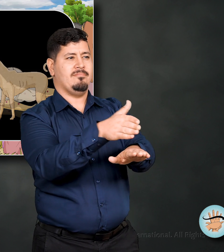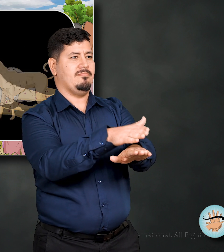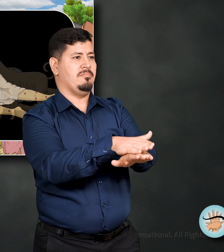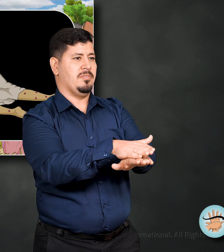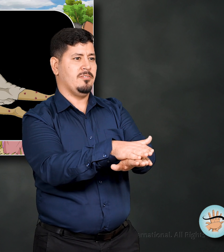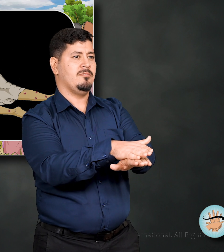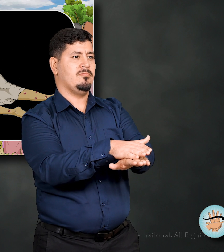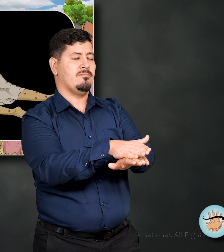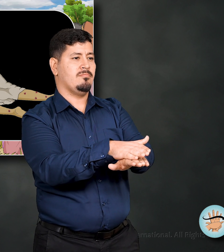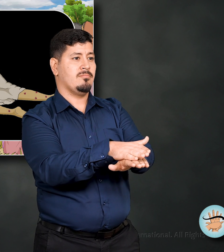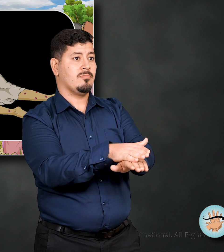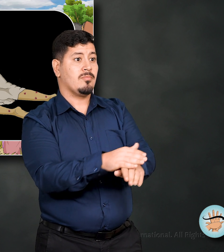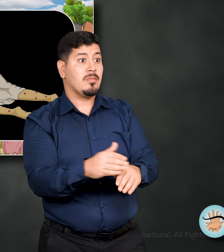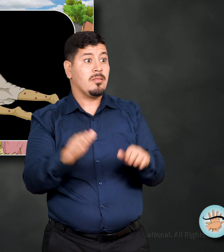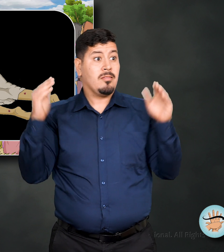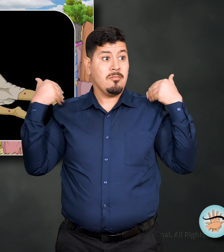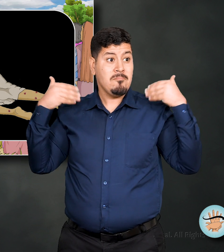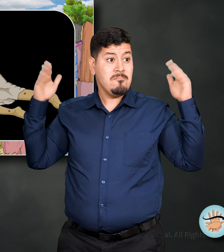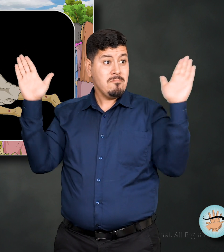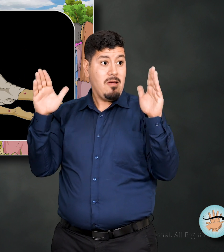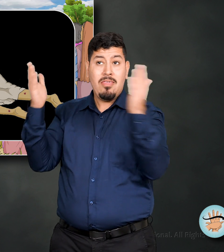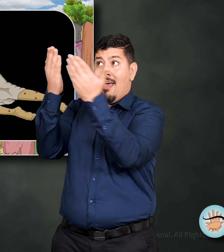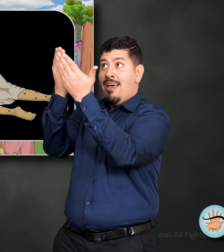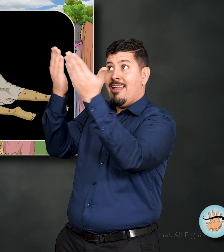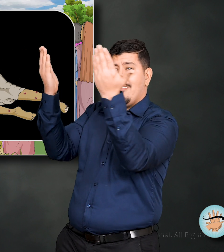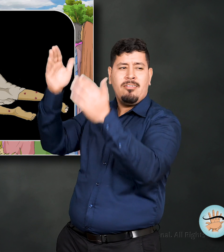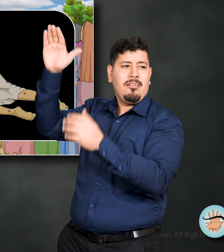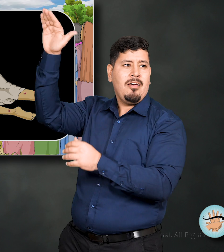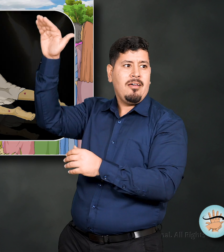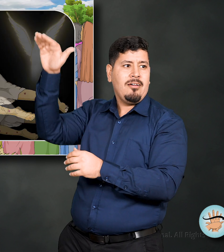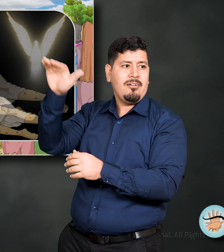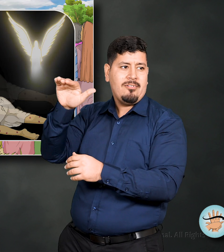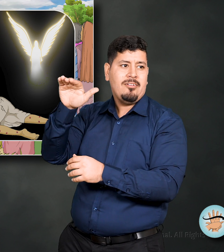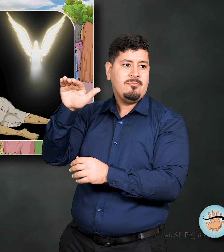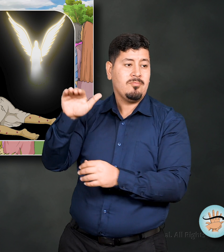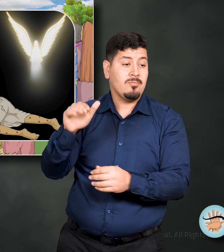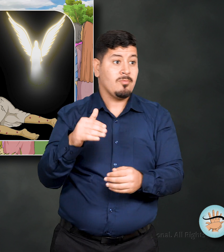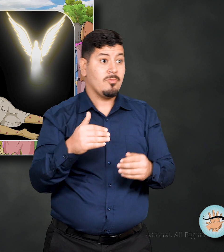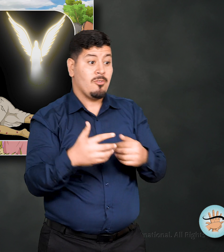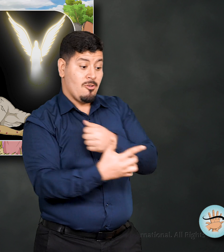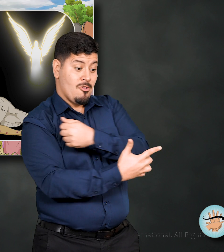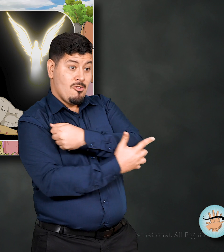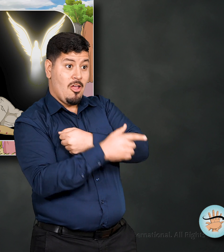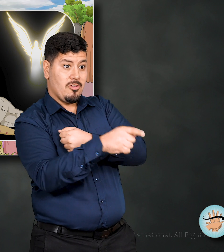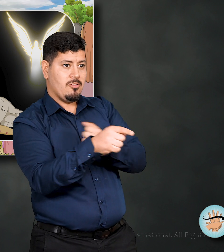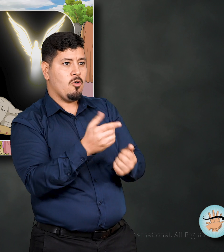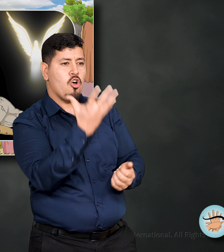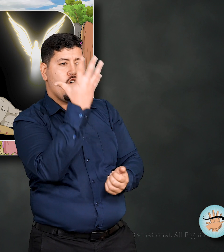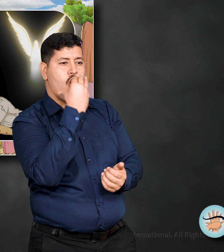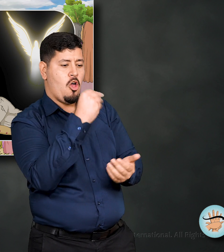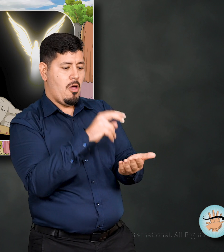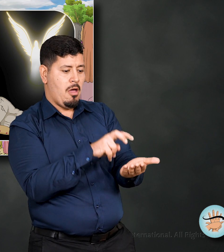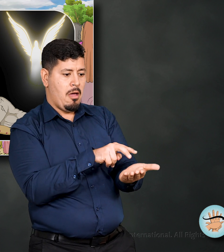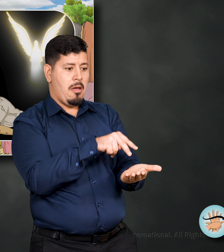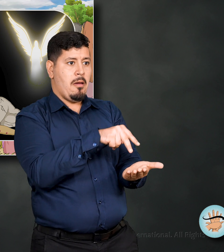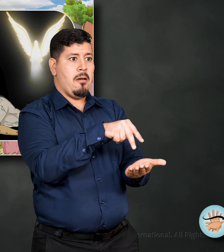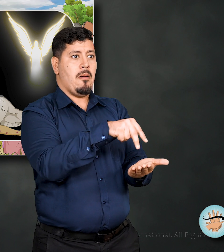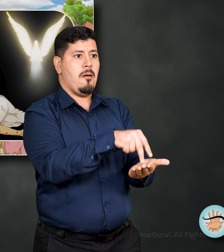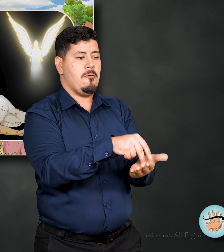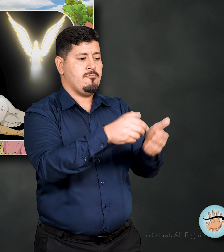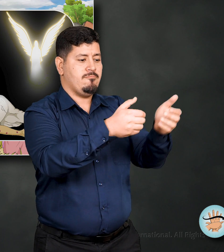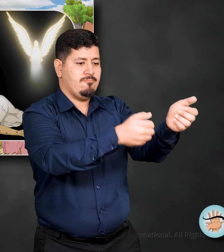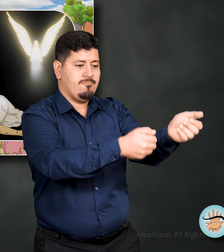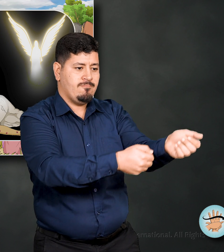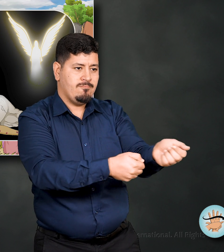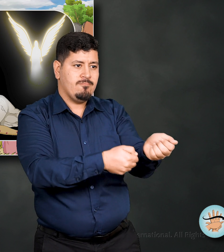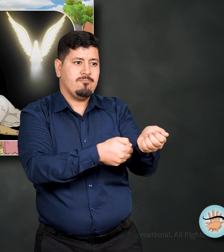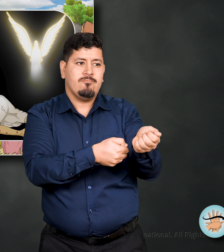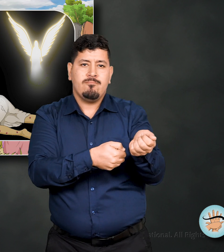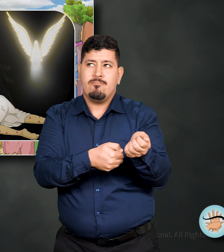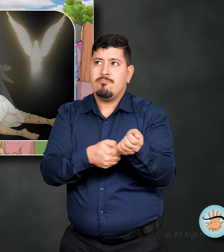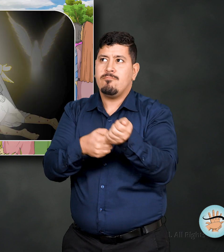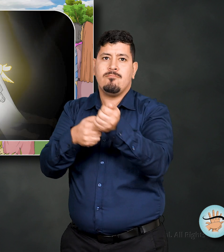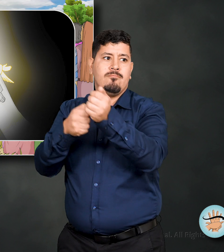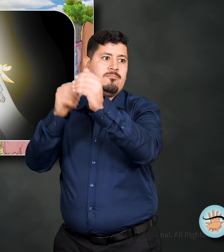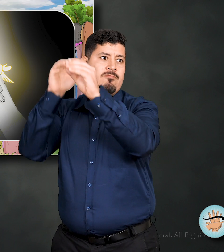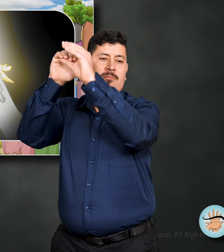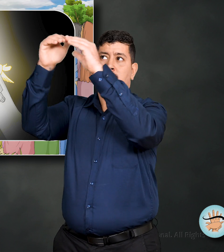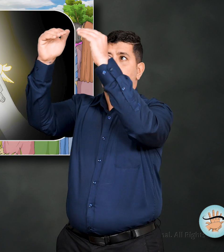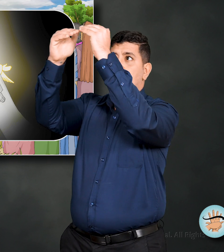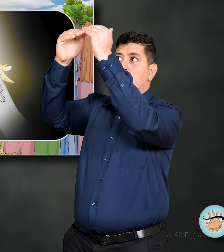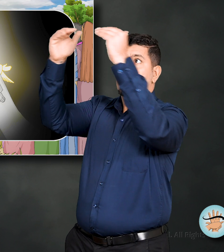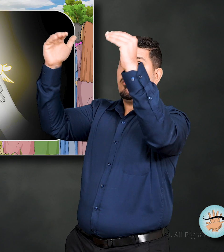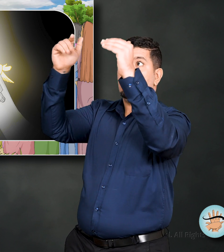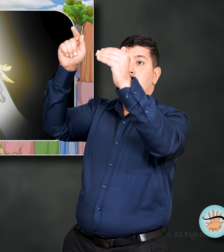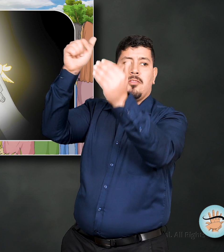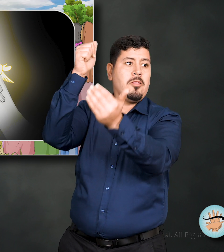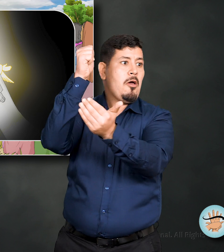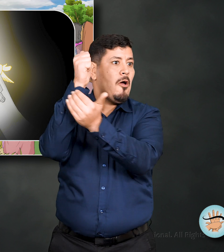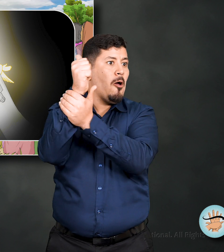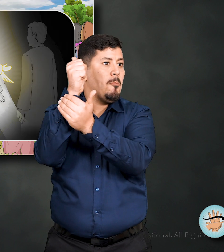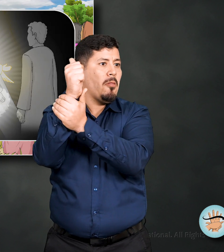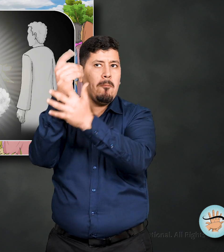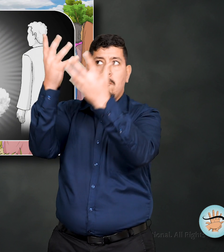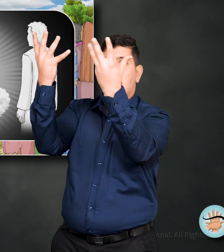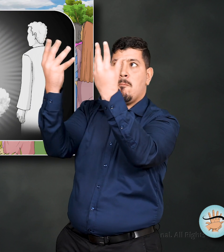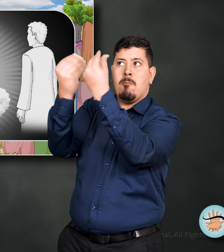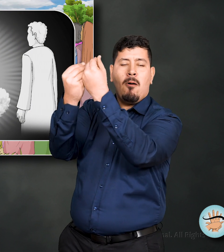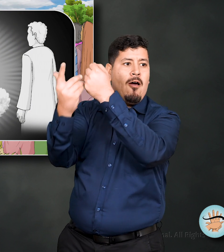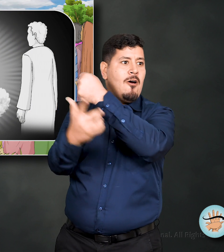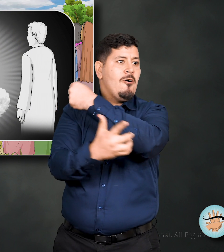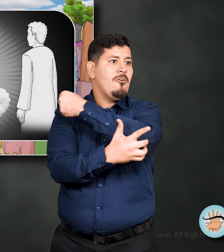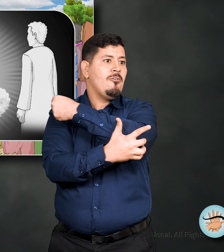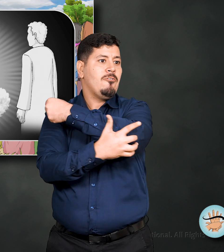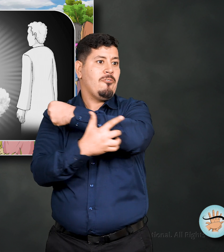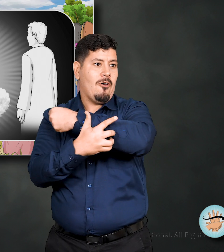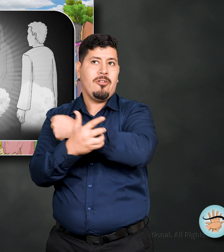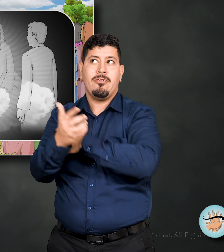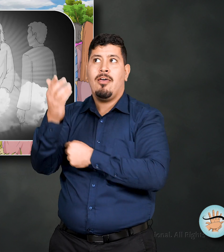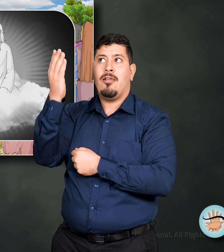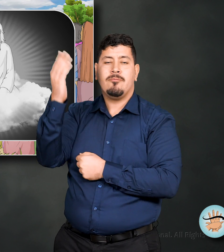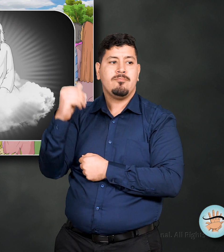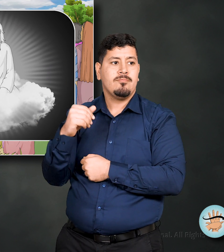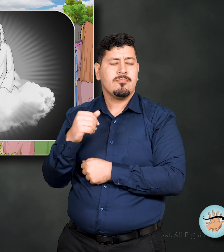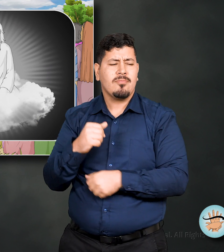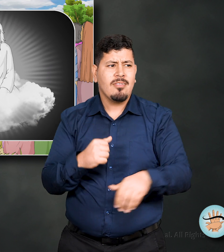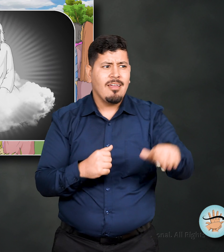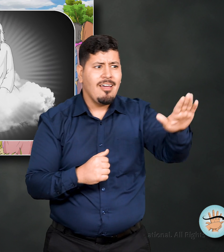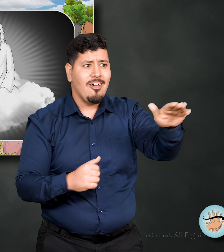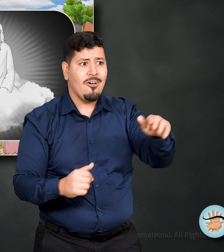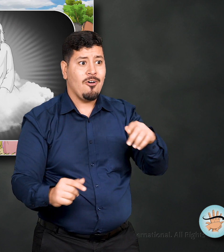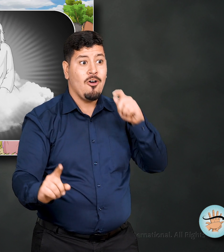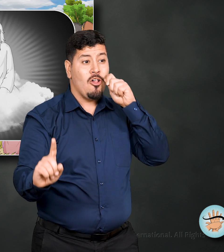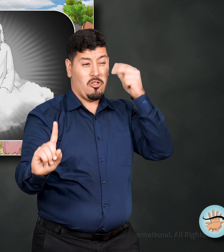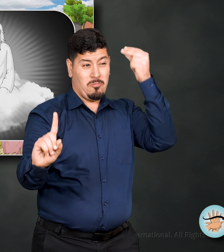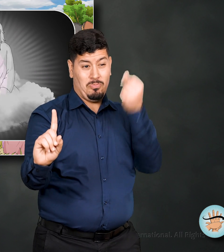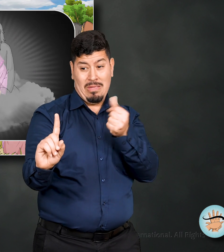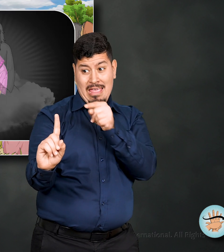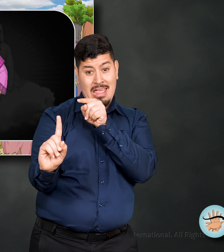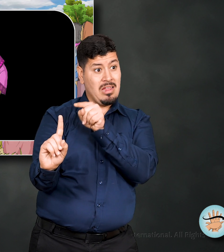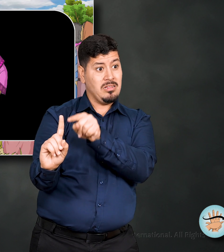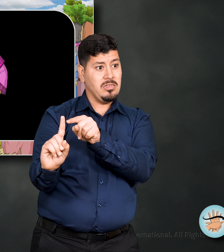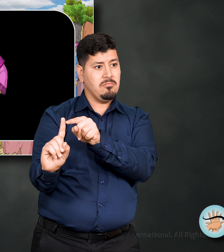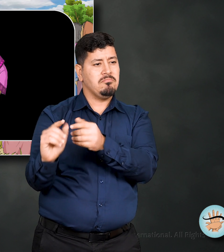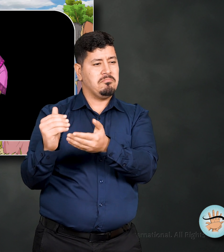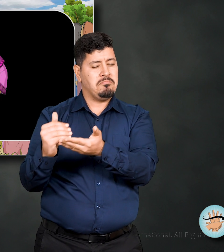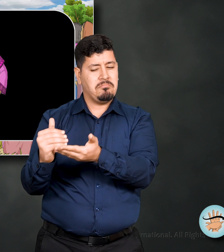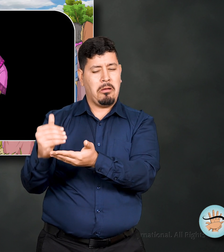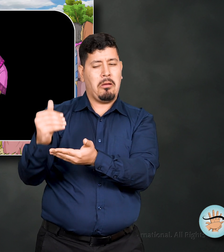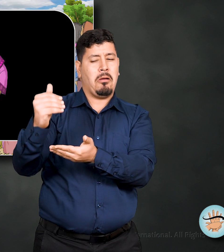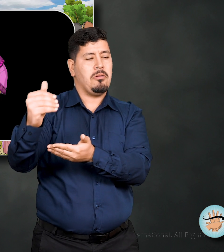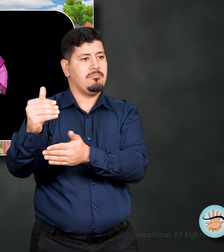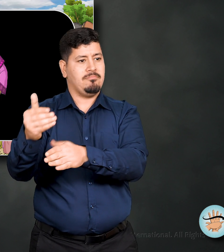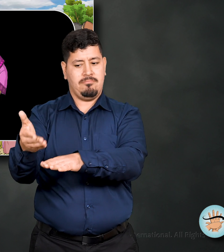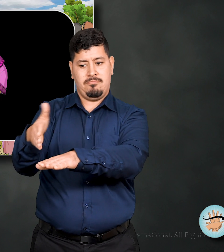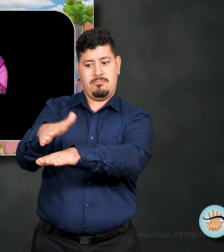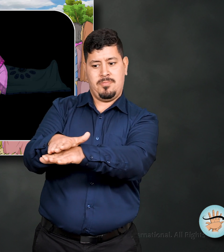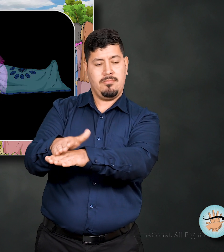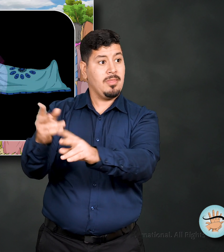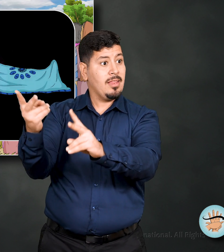One day the beggar died and was carried by the angels to Abraham’s side.